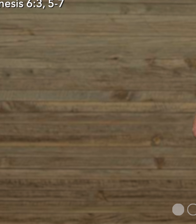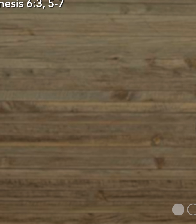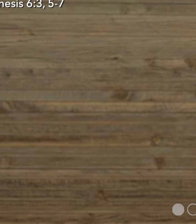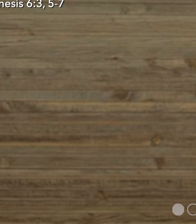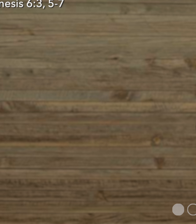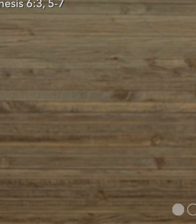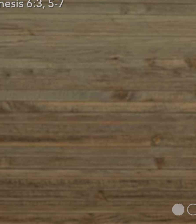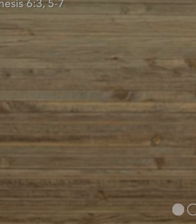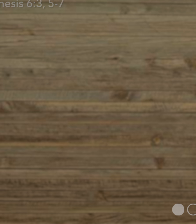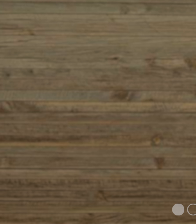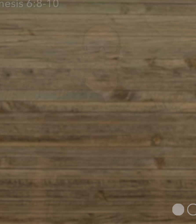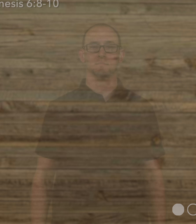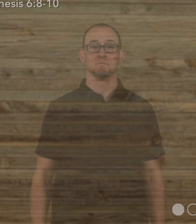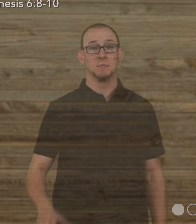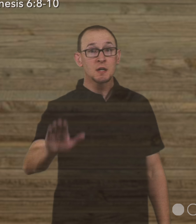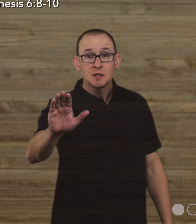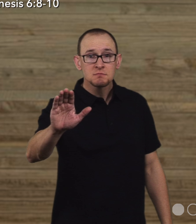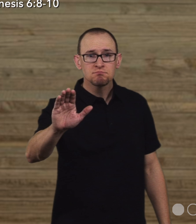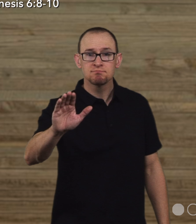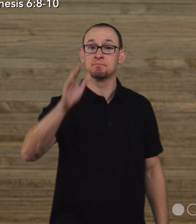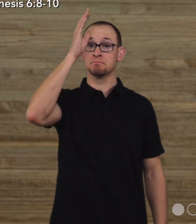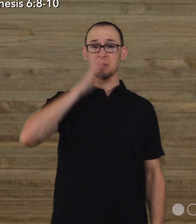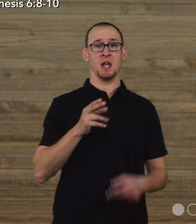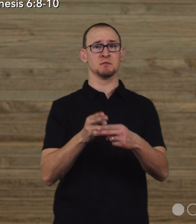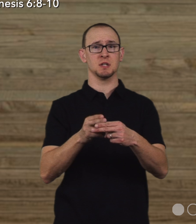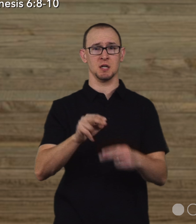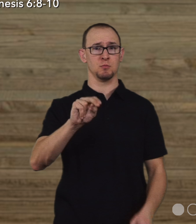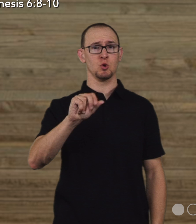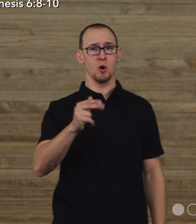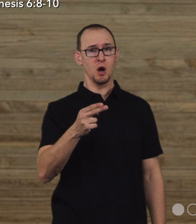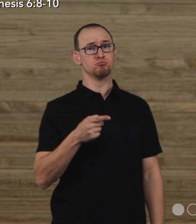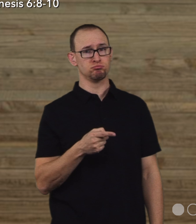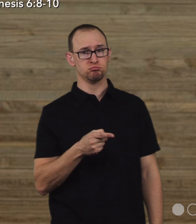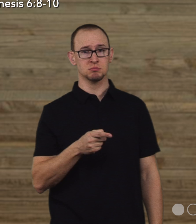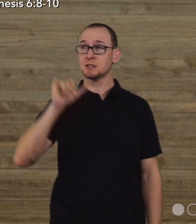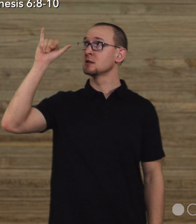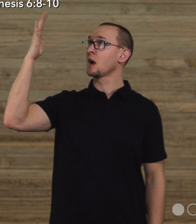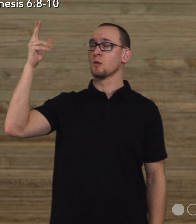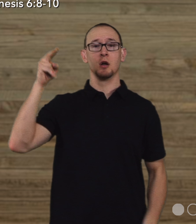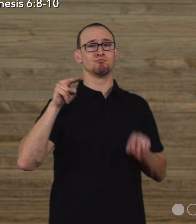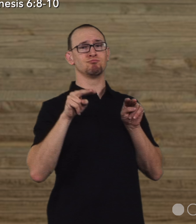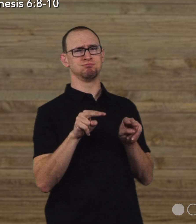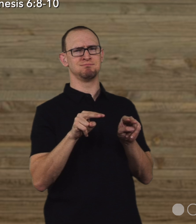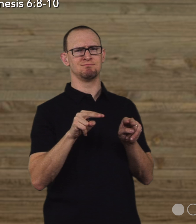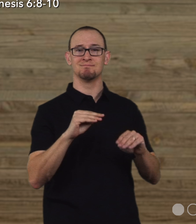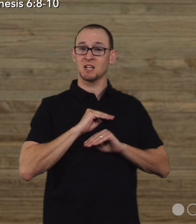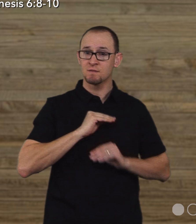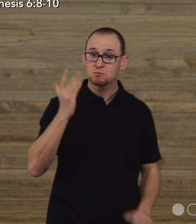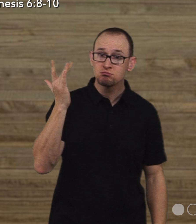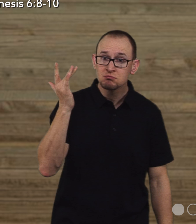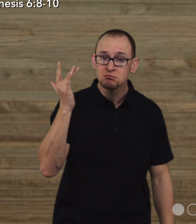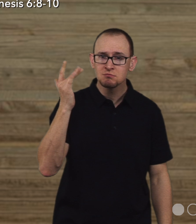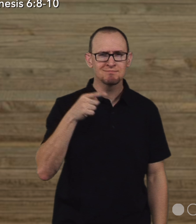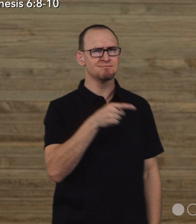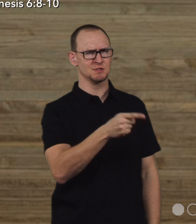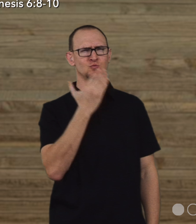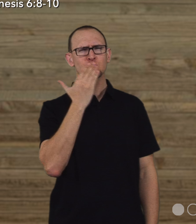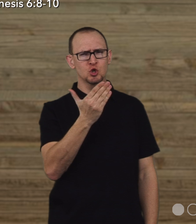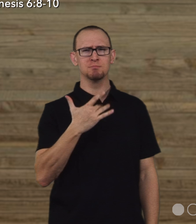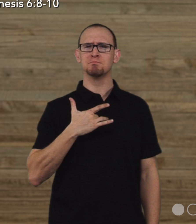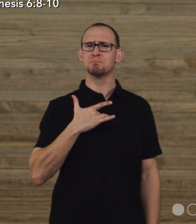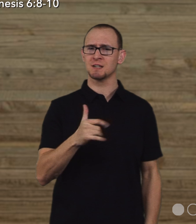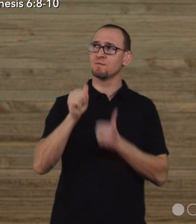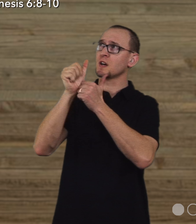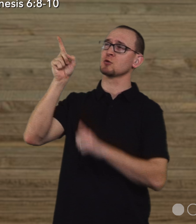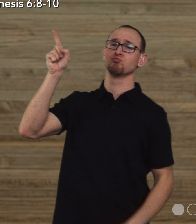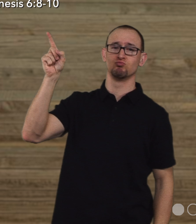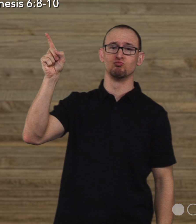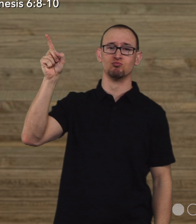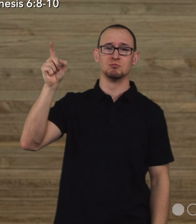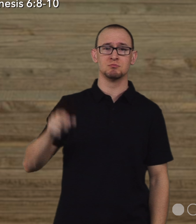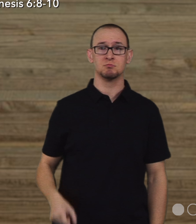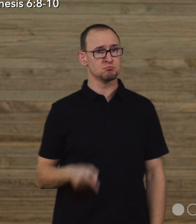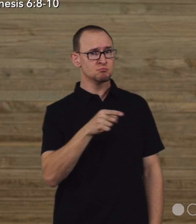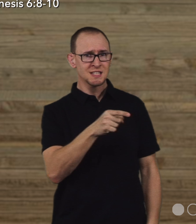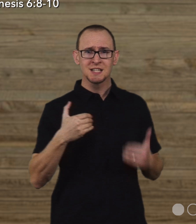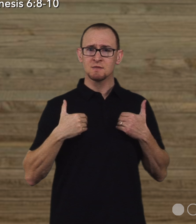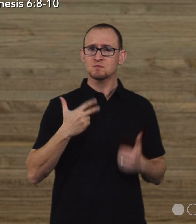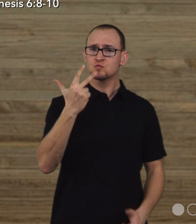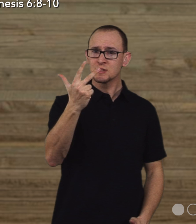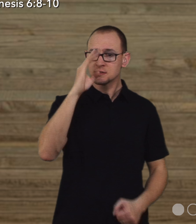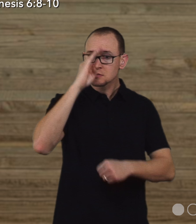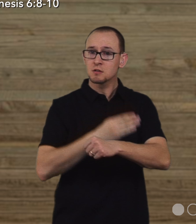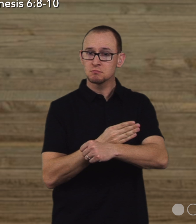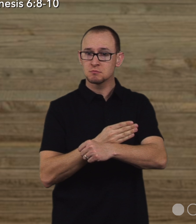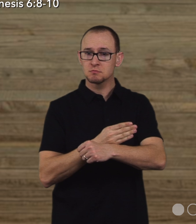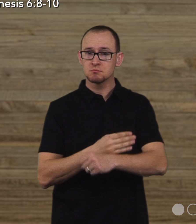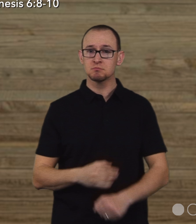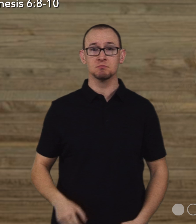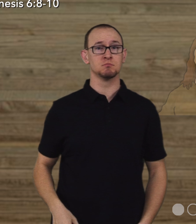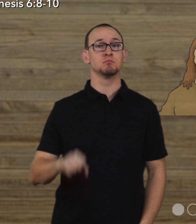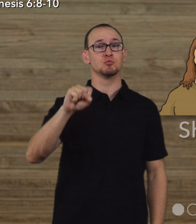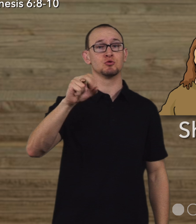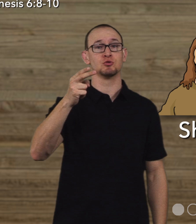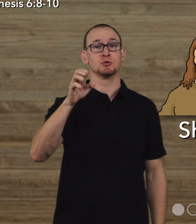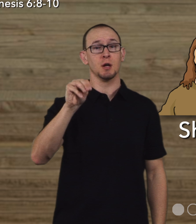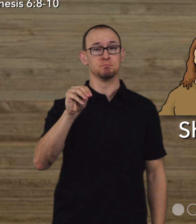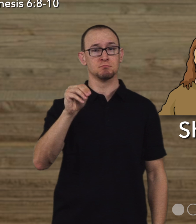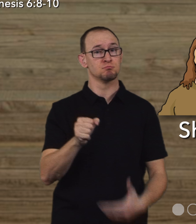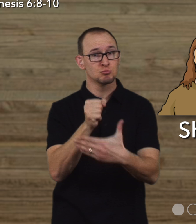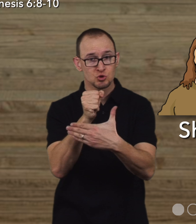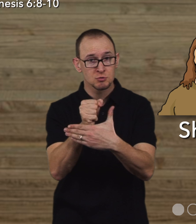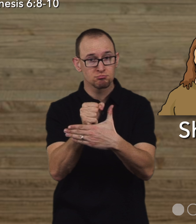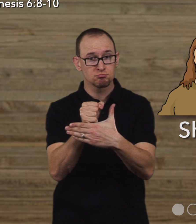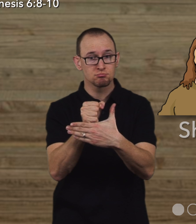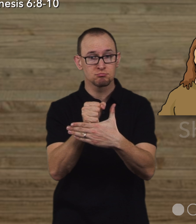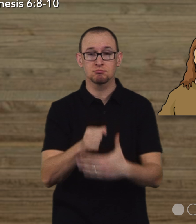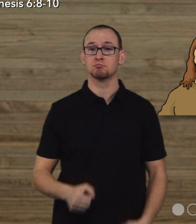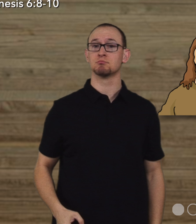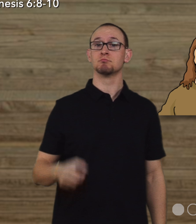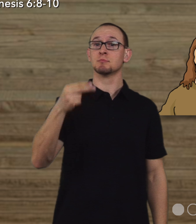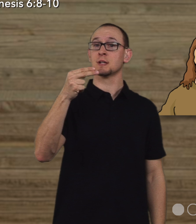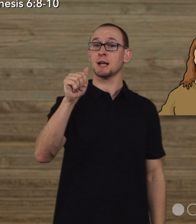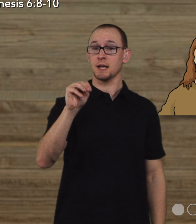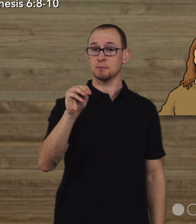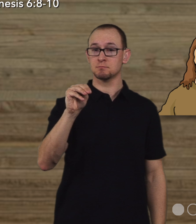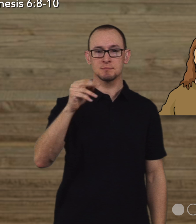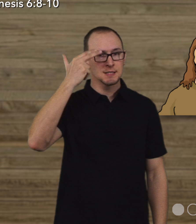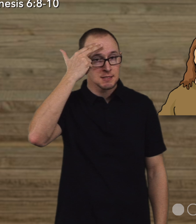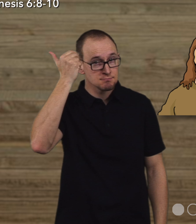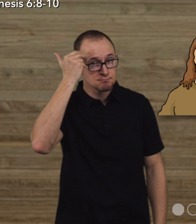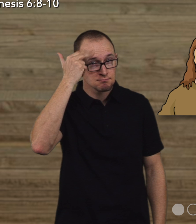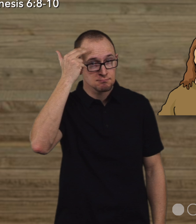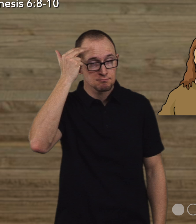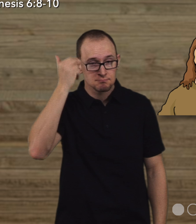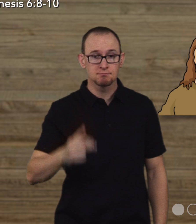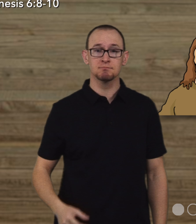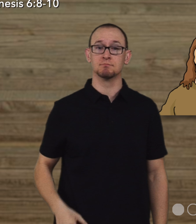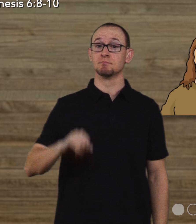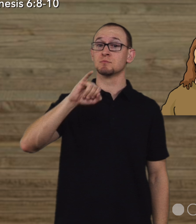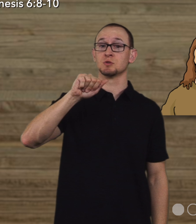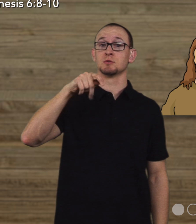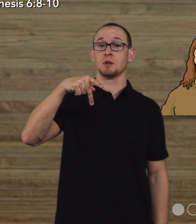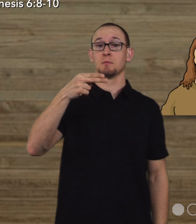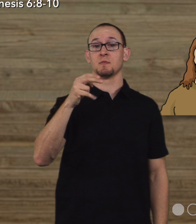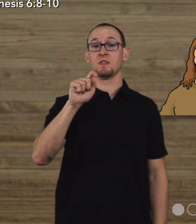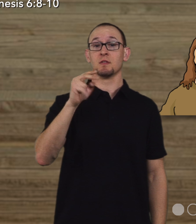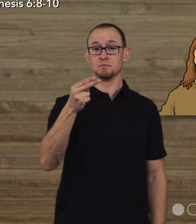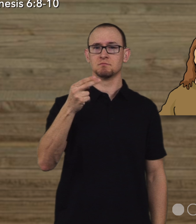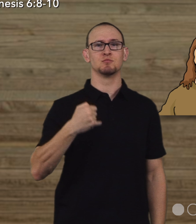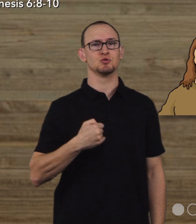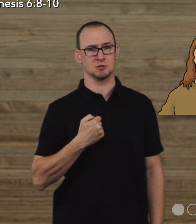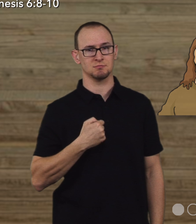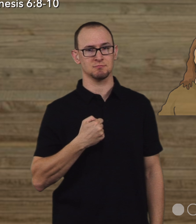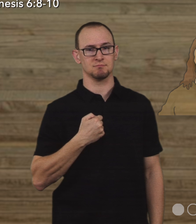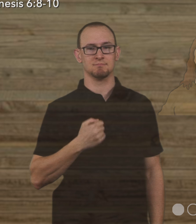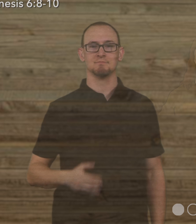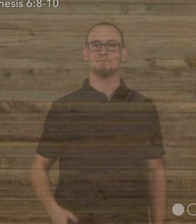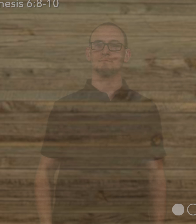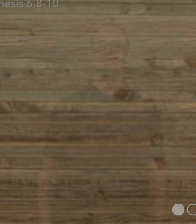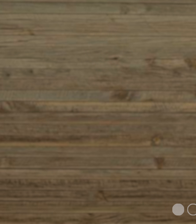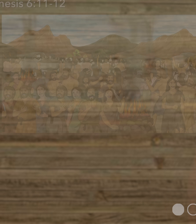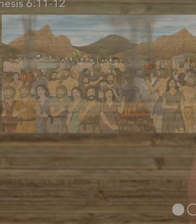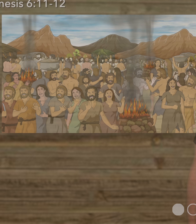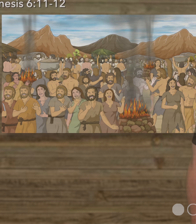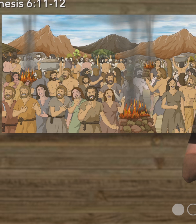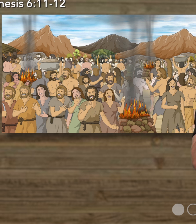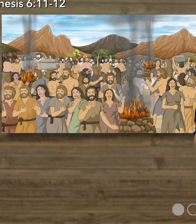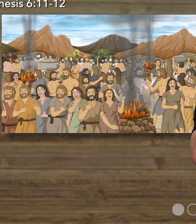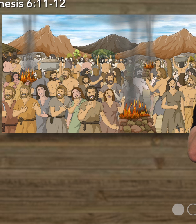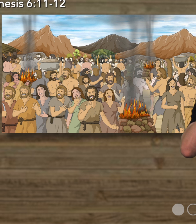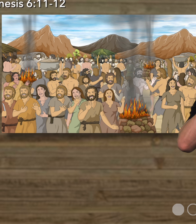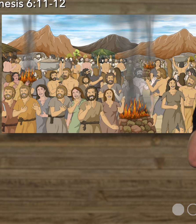Noah, however, found favor in the eyes of the LORD. This is the account of Noah. Noah was a righteous man, blameless in his generation; Noah walked with God. And Noah had three sons: Shem, Ham, and Japheth.